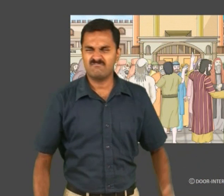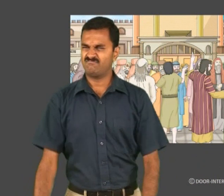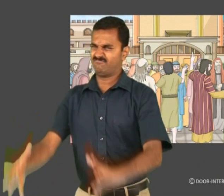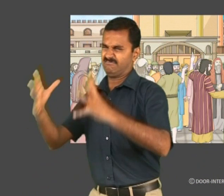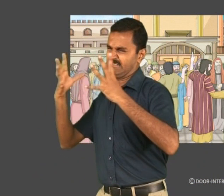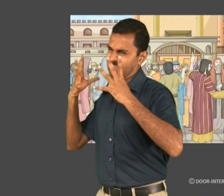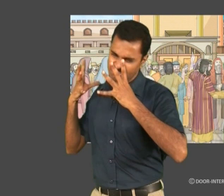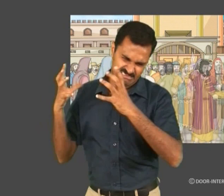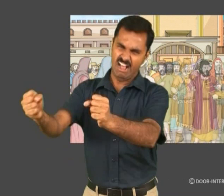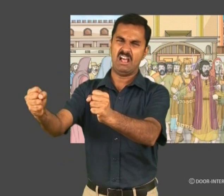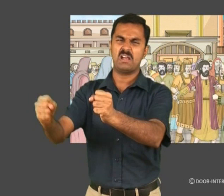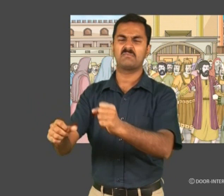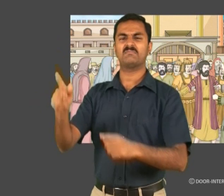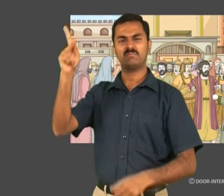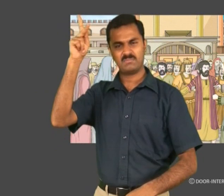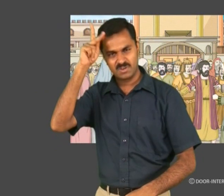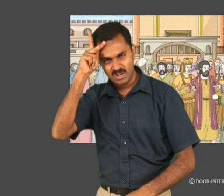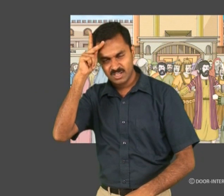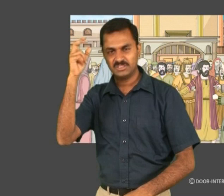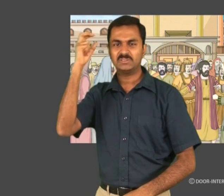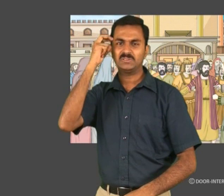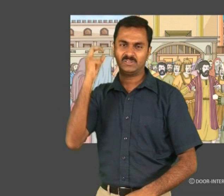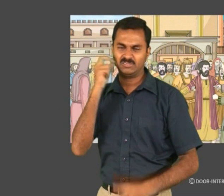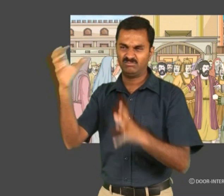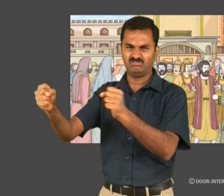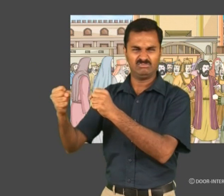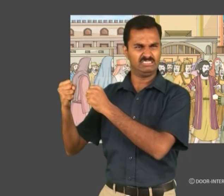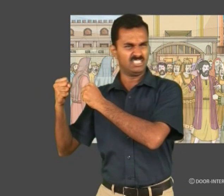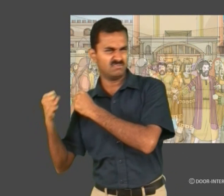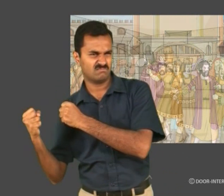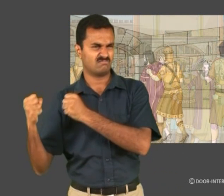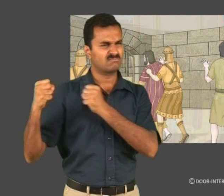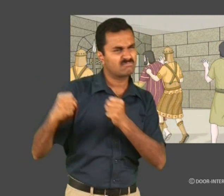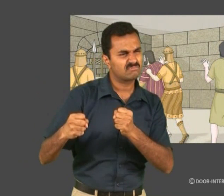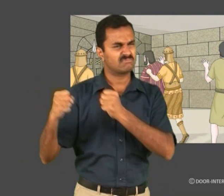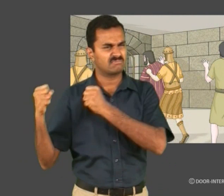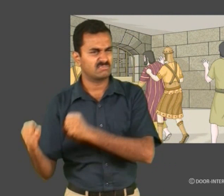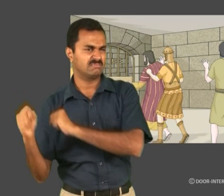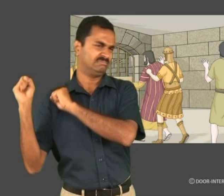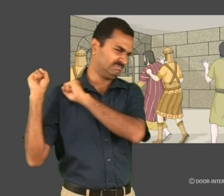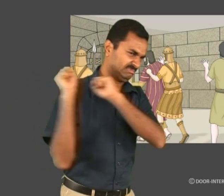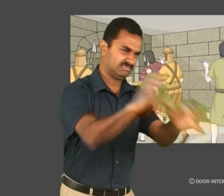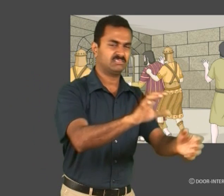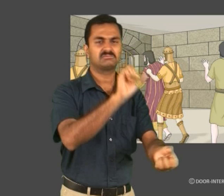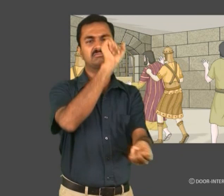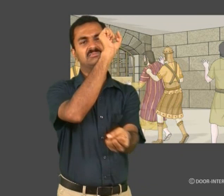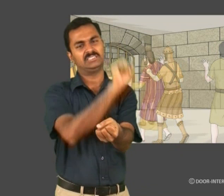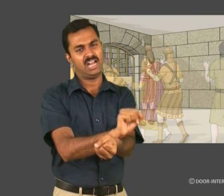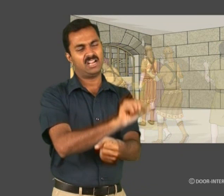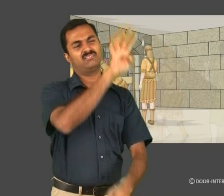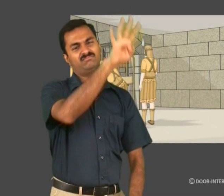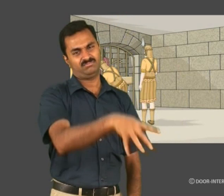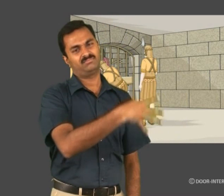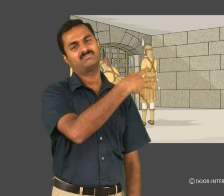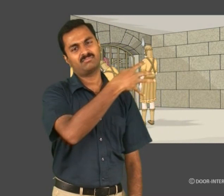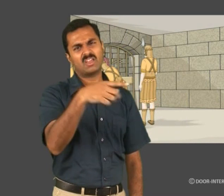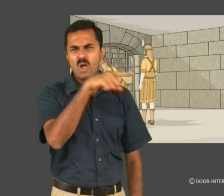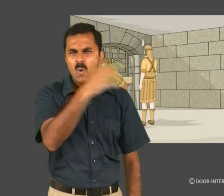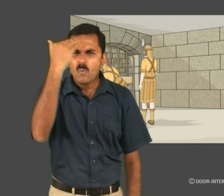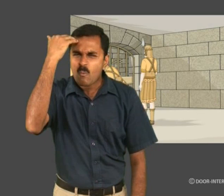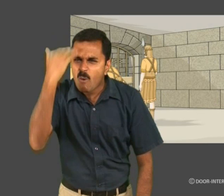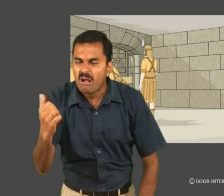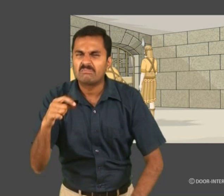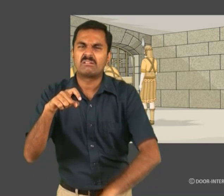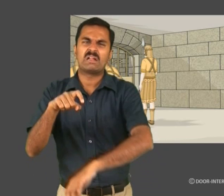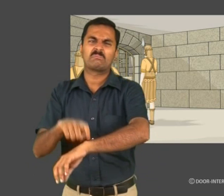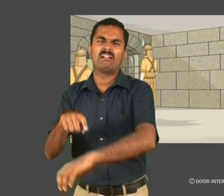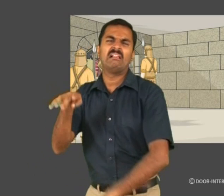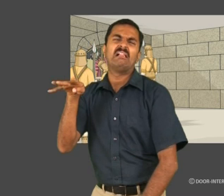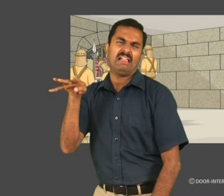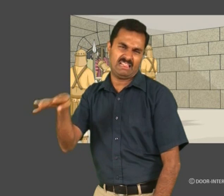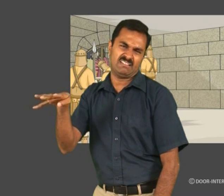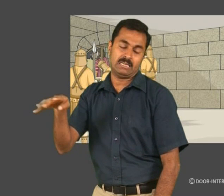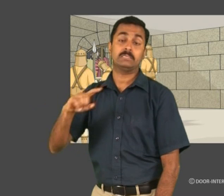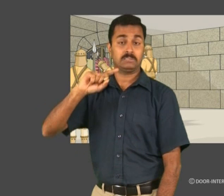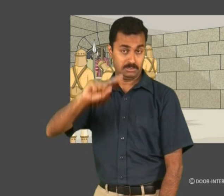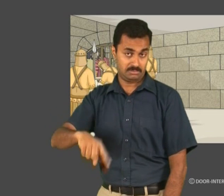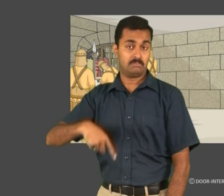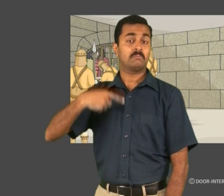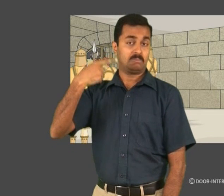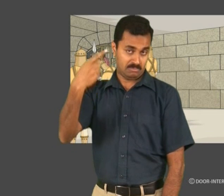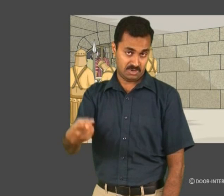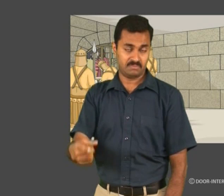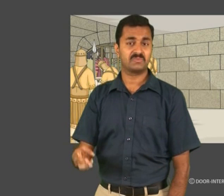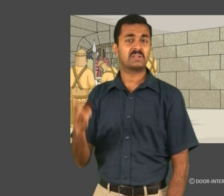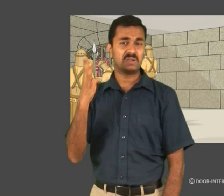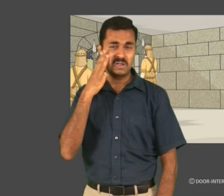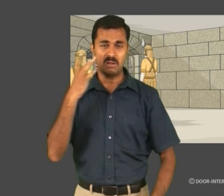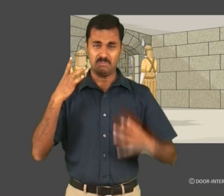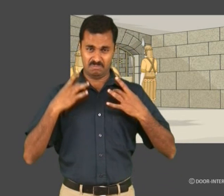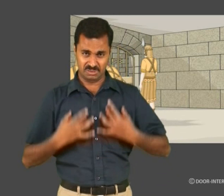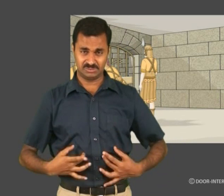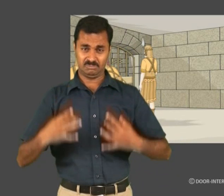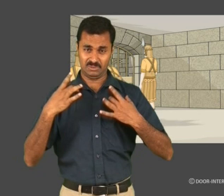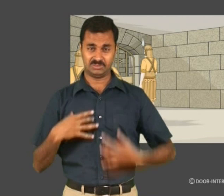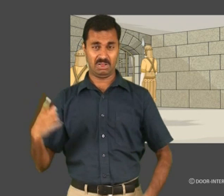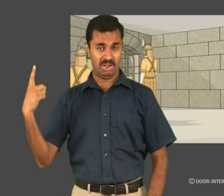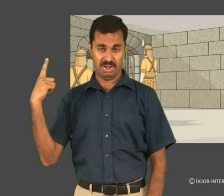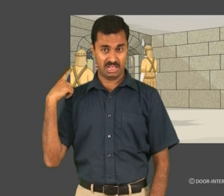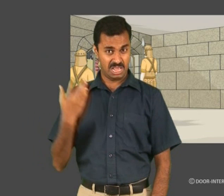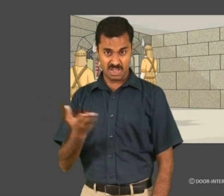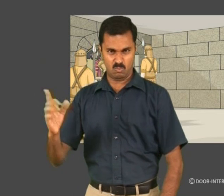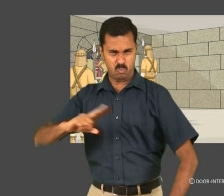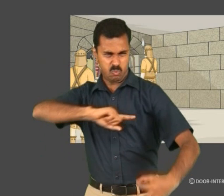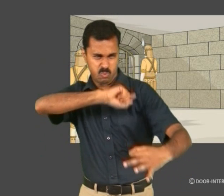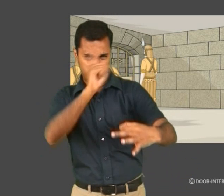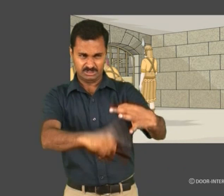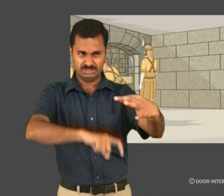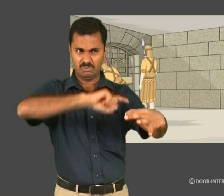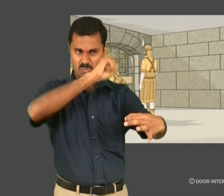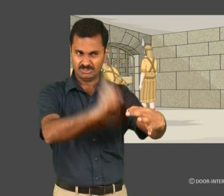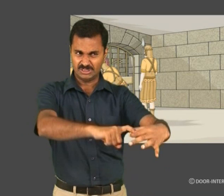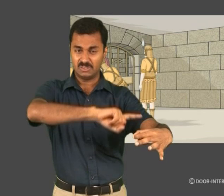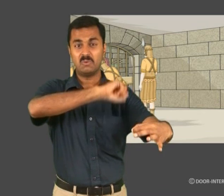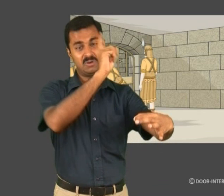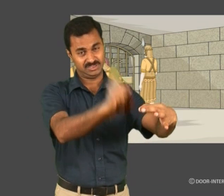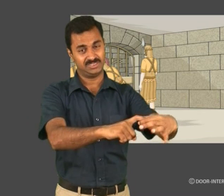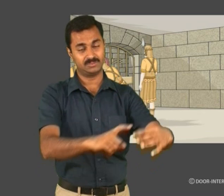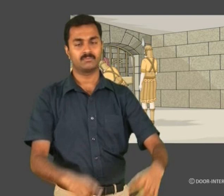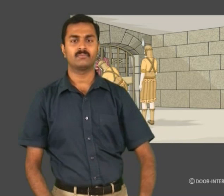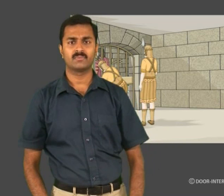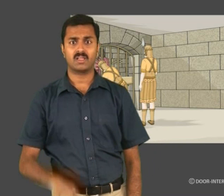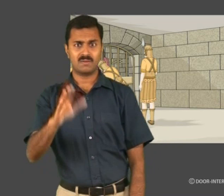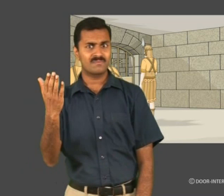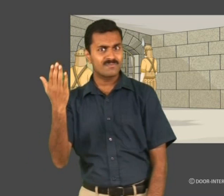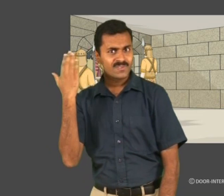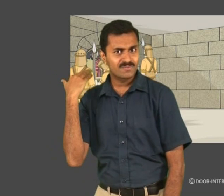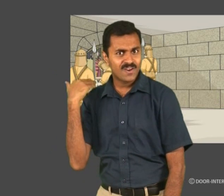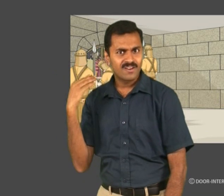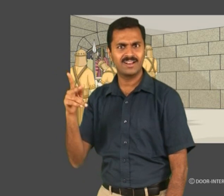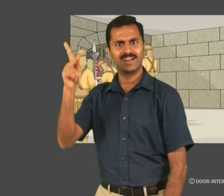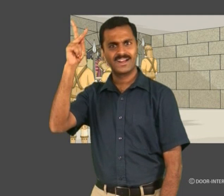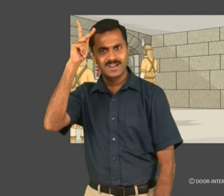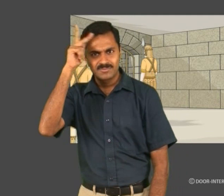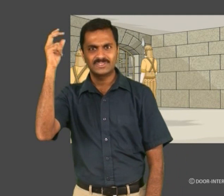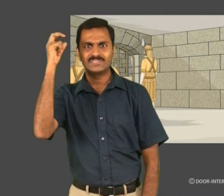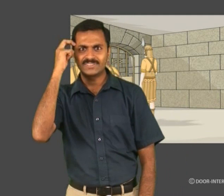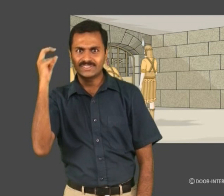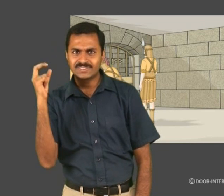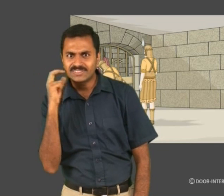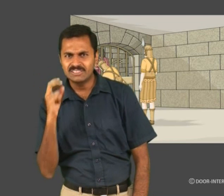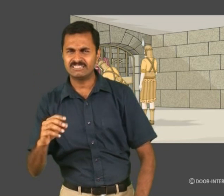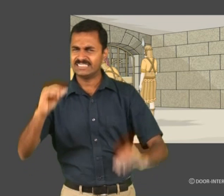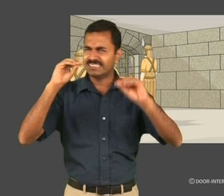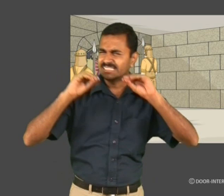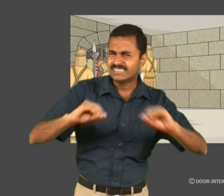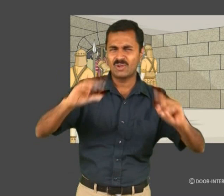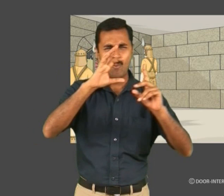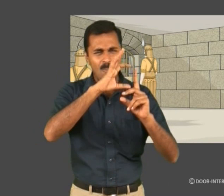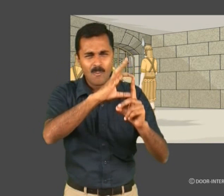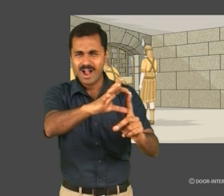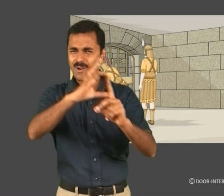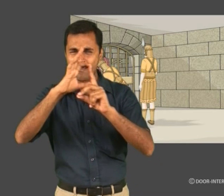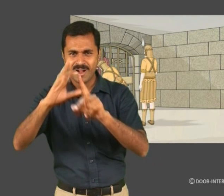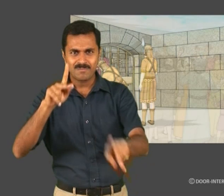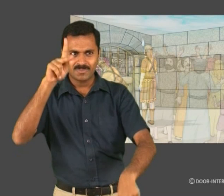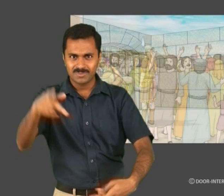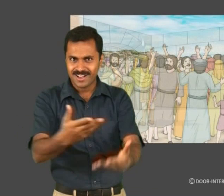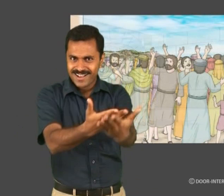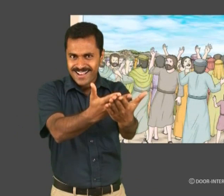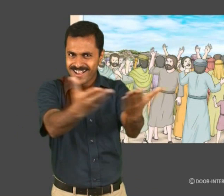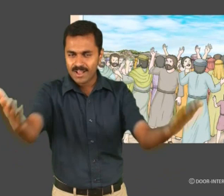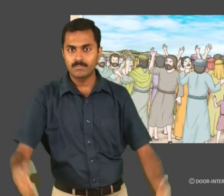They seized Peter and John, and because it was evening, they put them in custody until the next day.